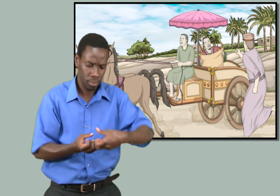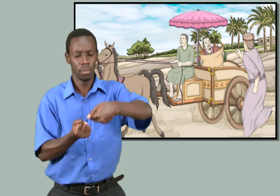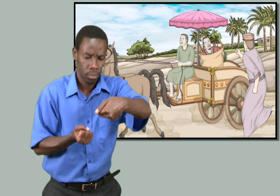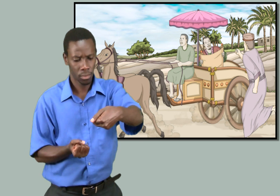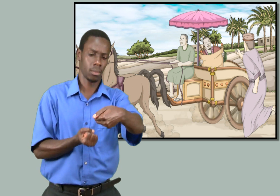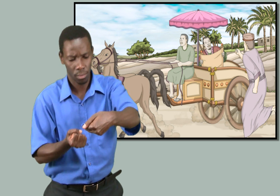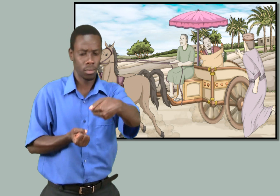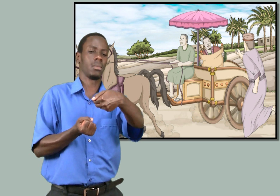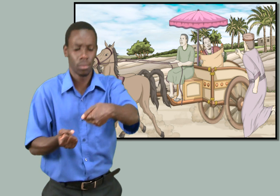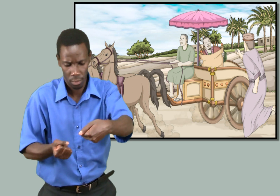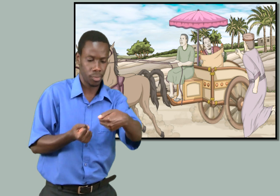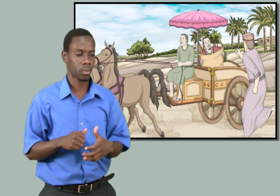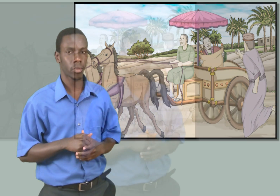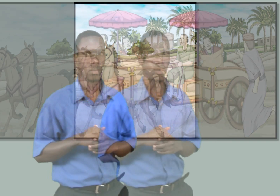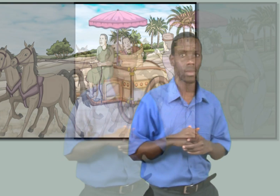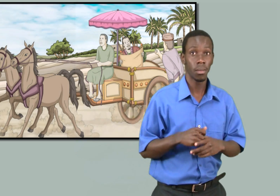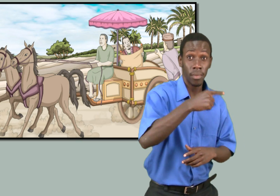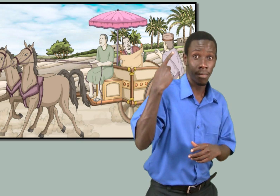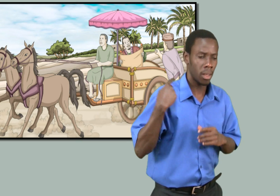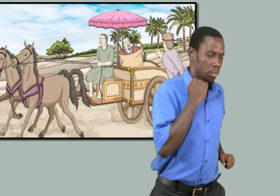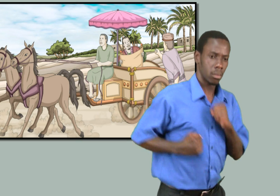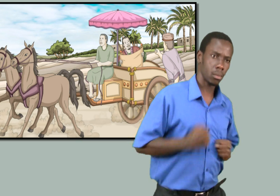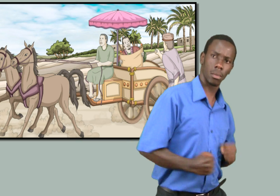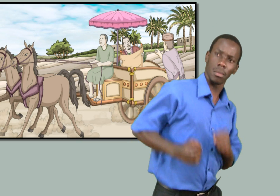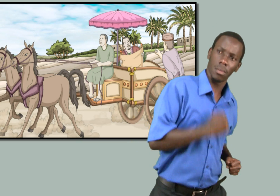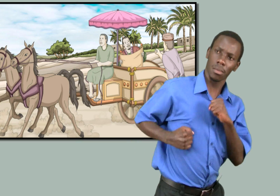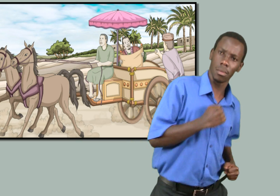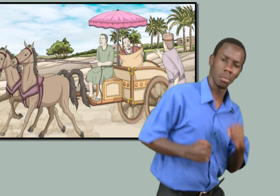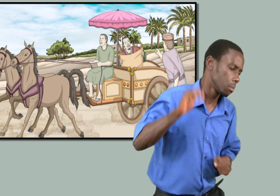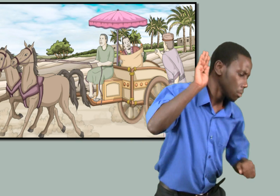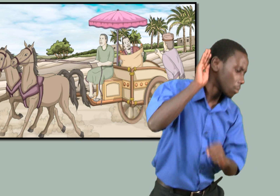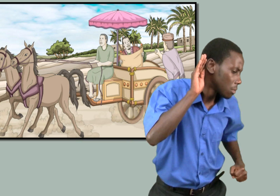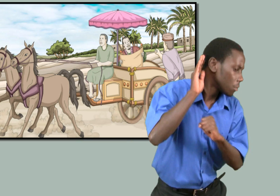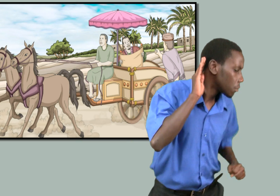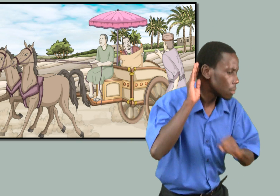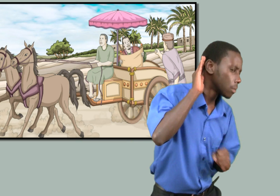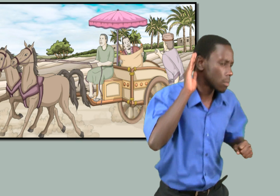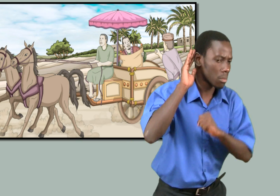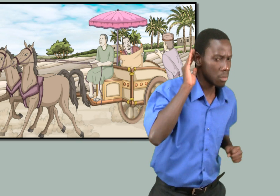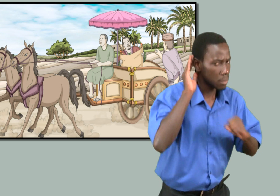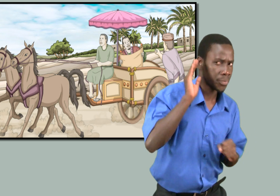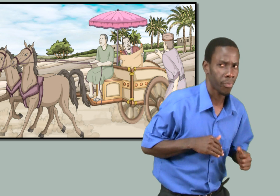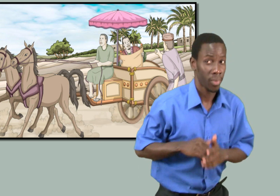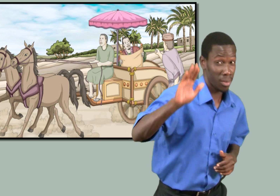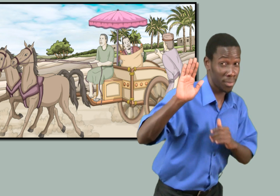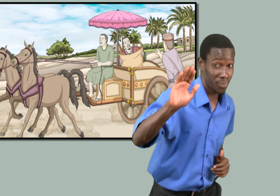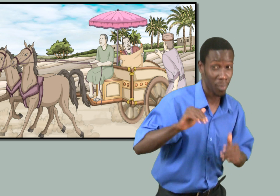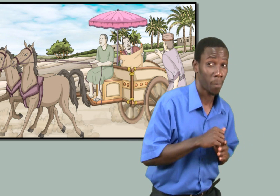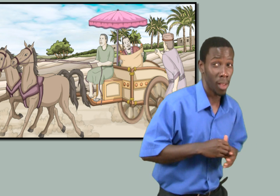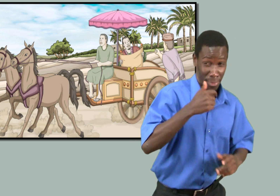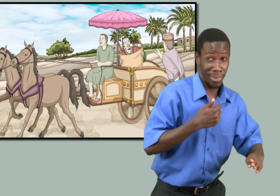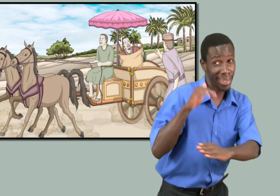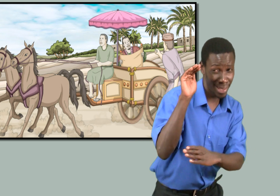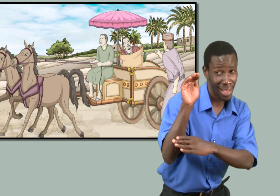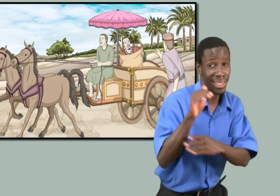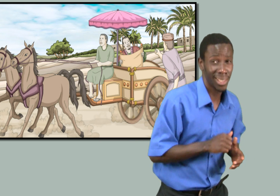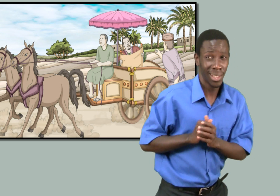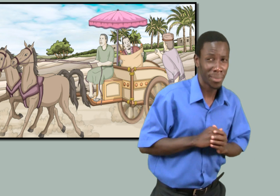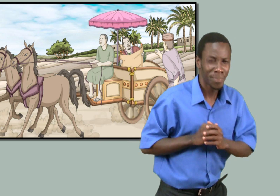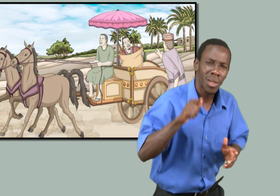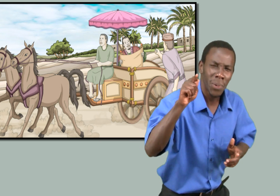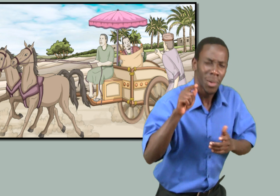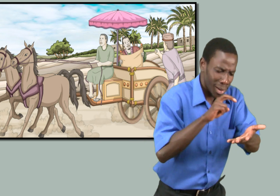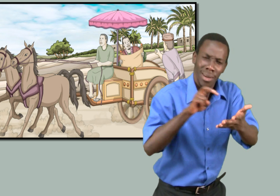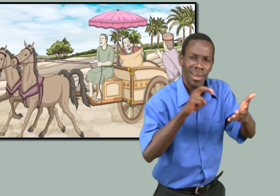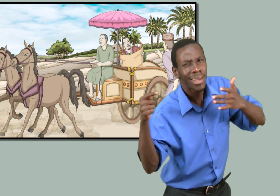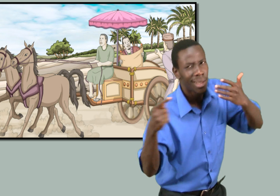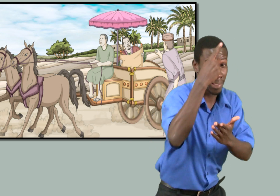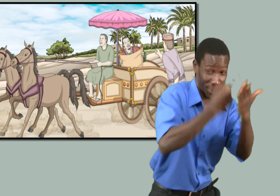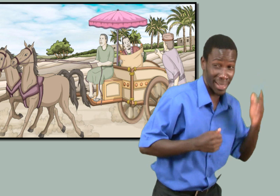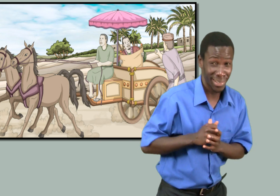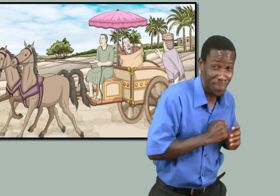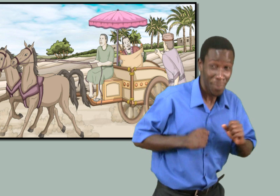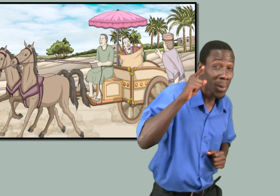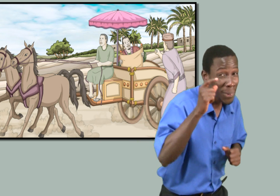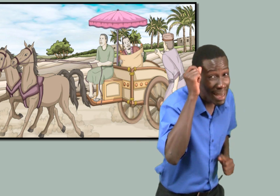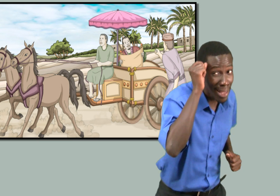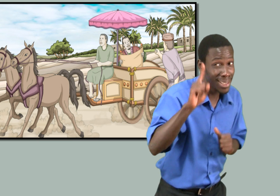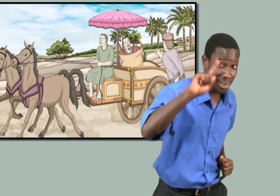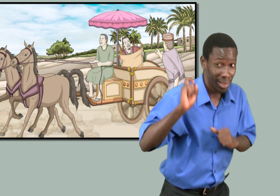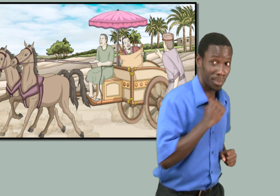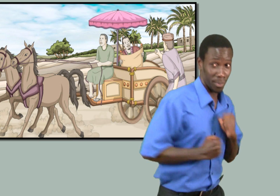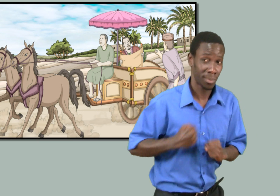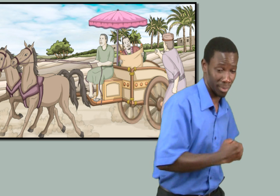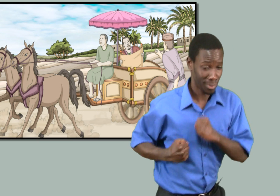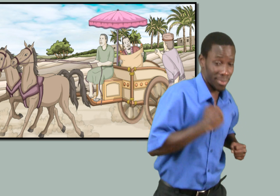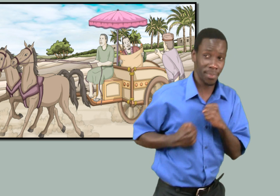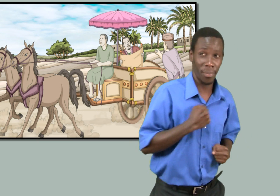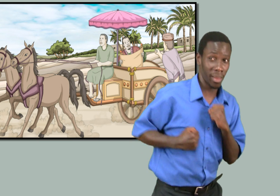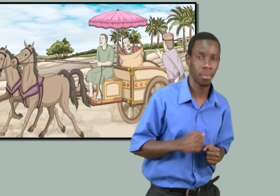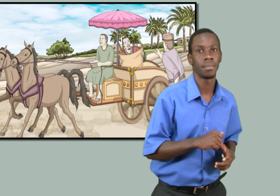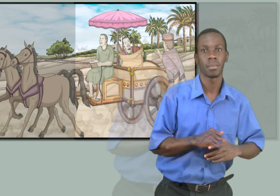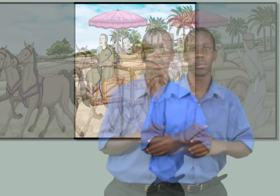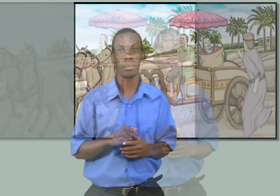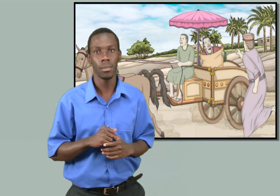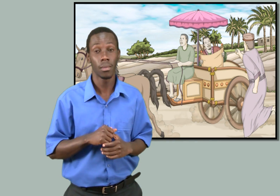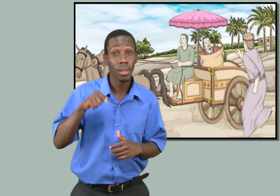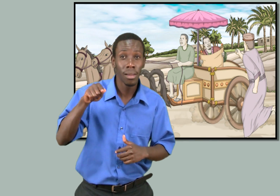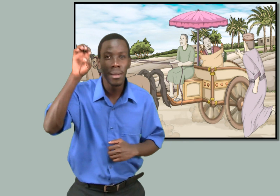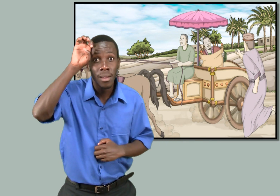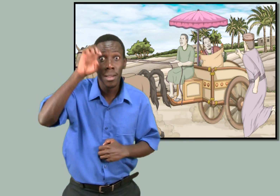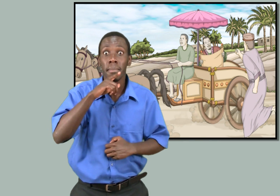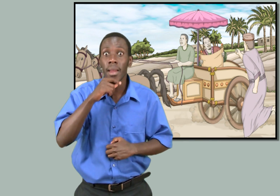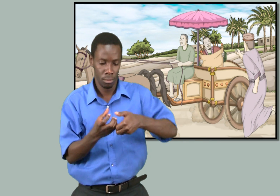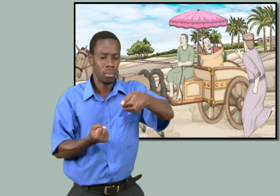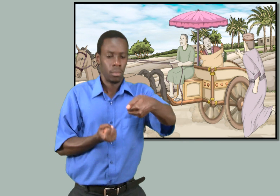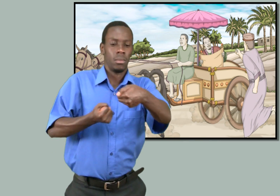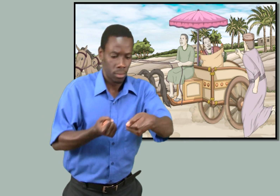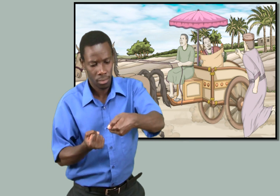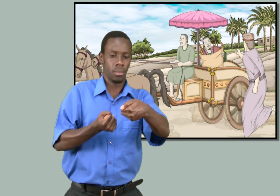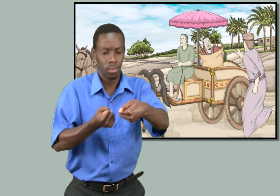“Do you understand what you are reading?” Philip asked.